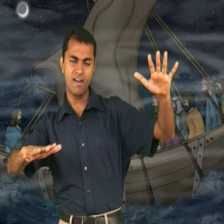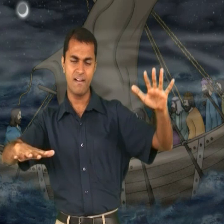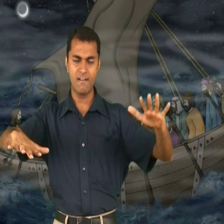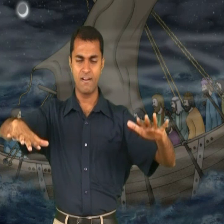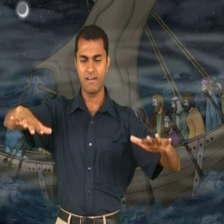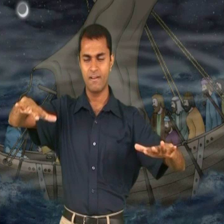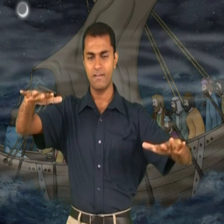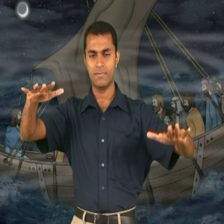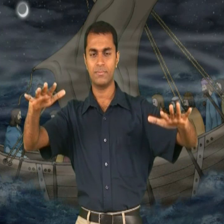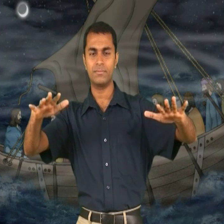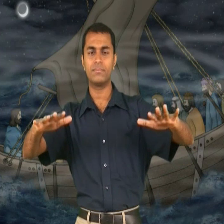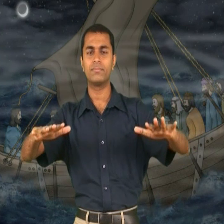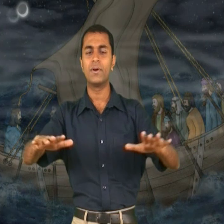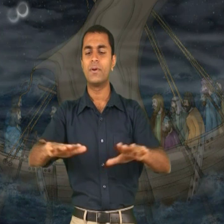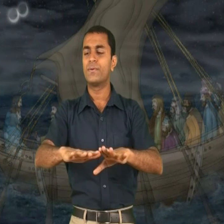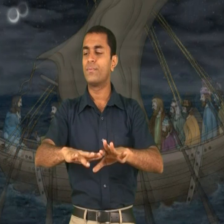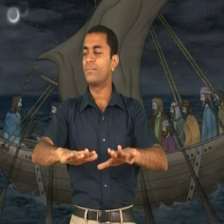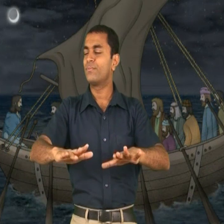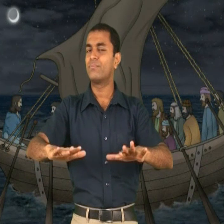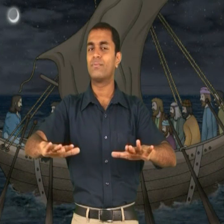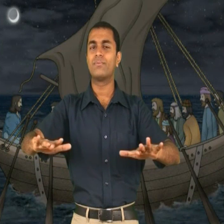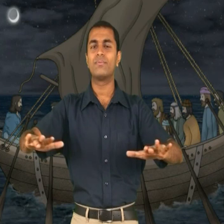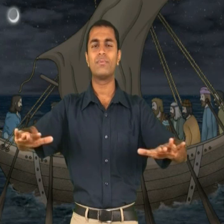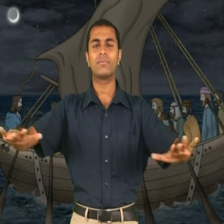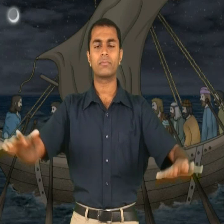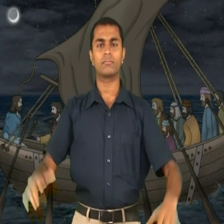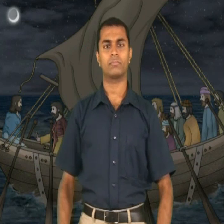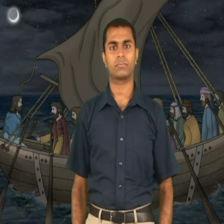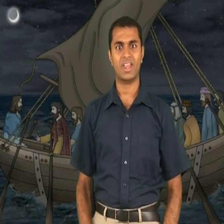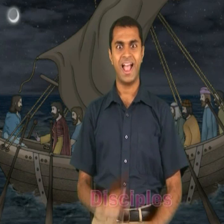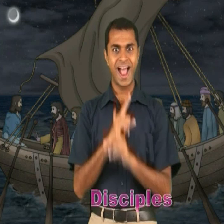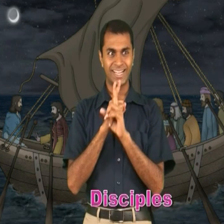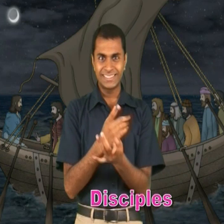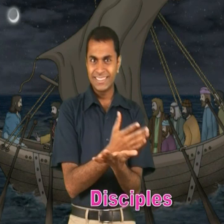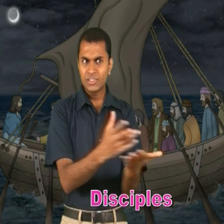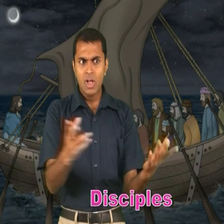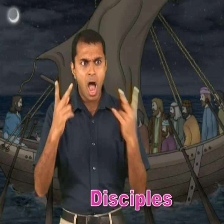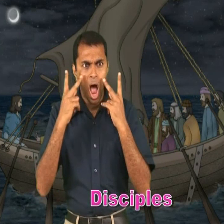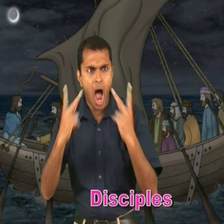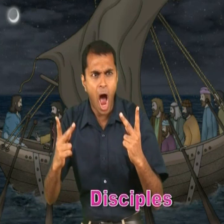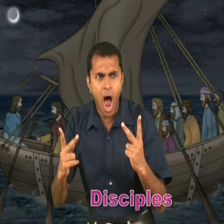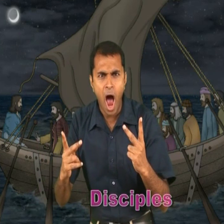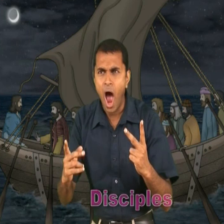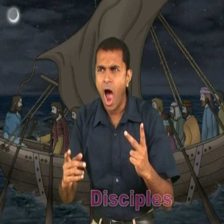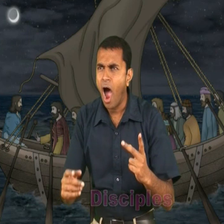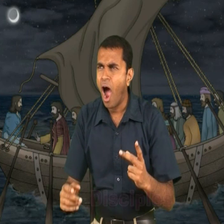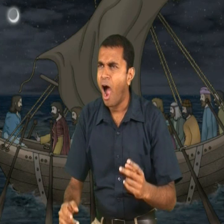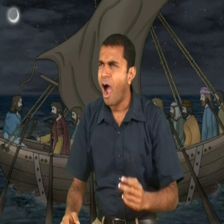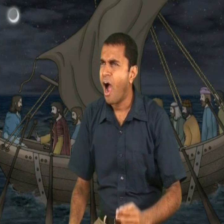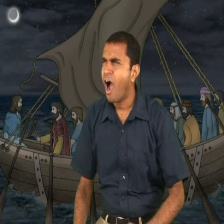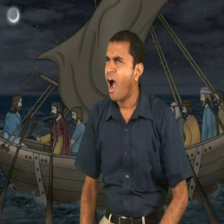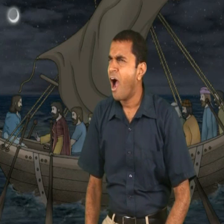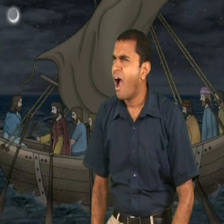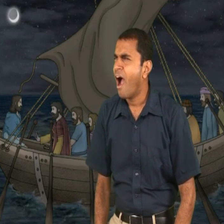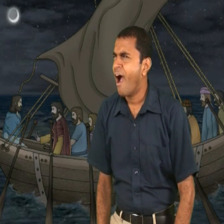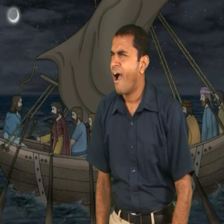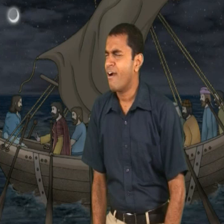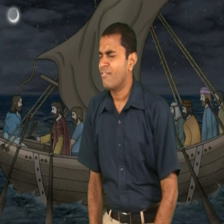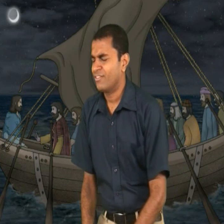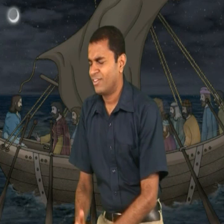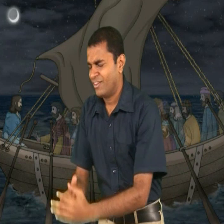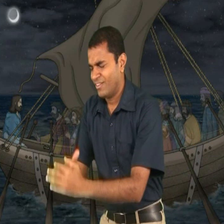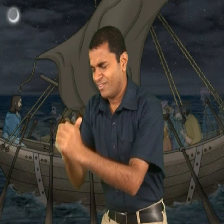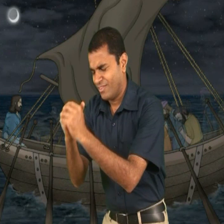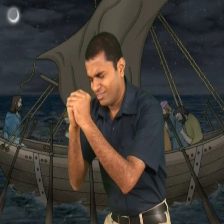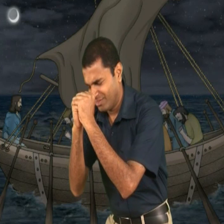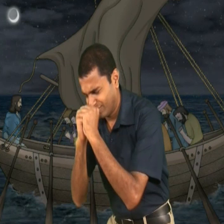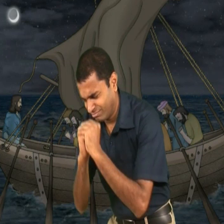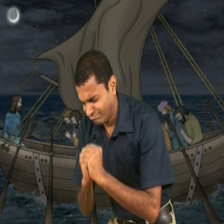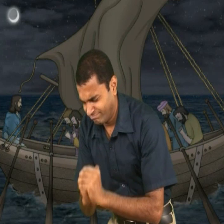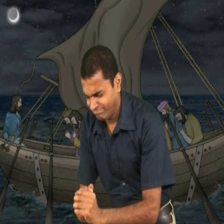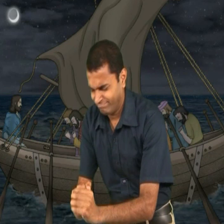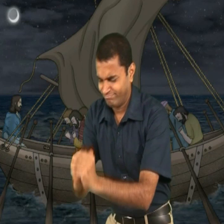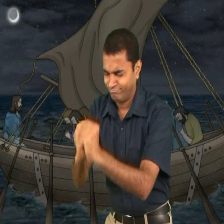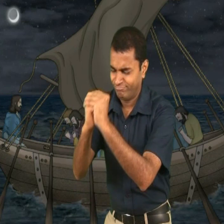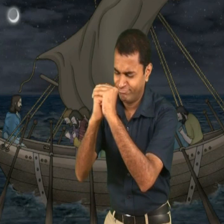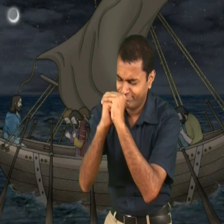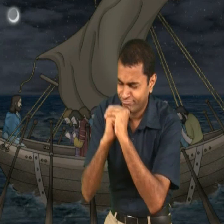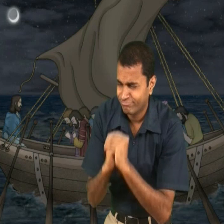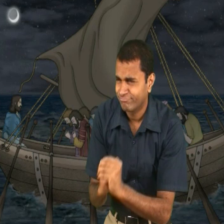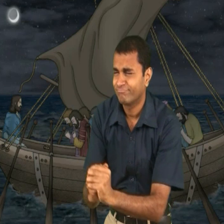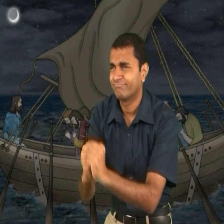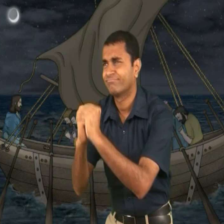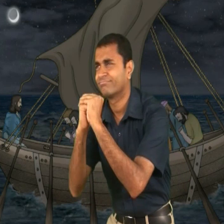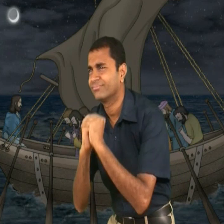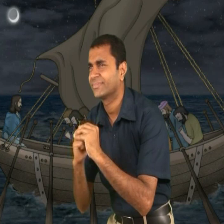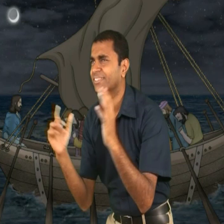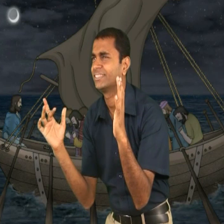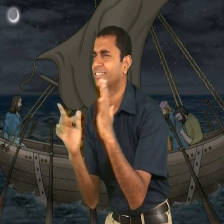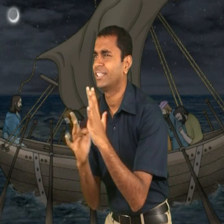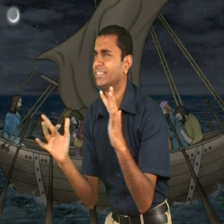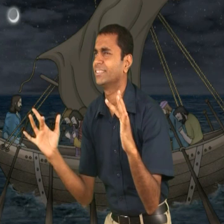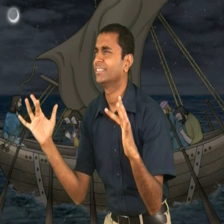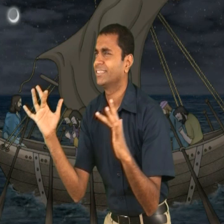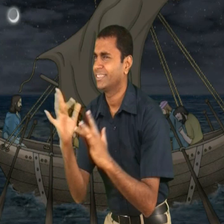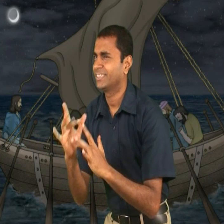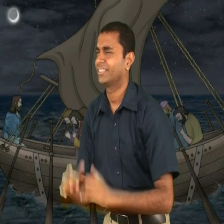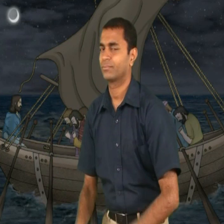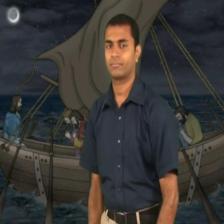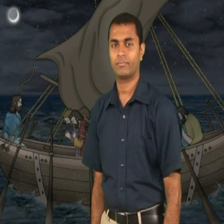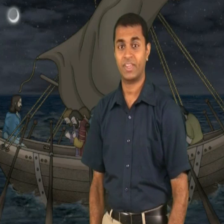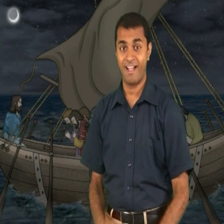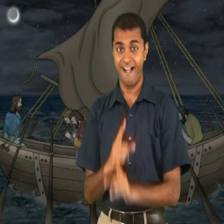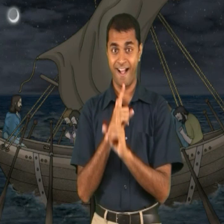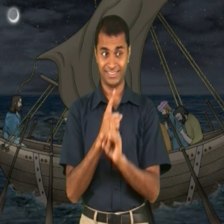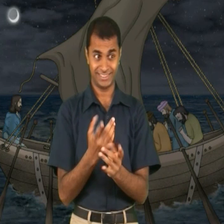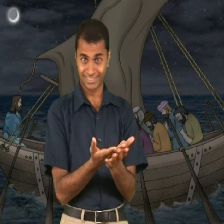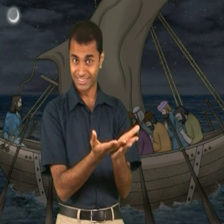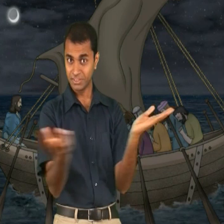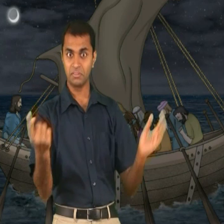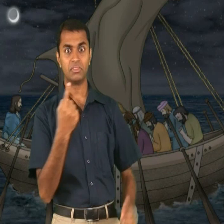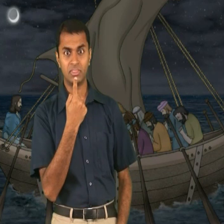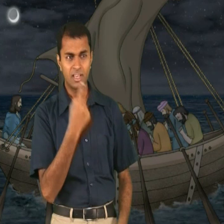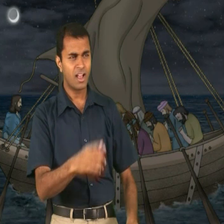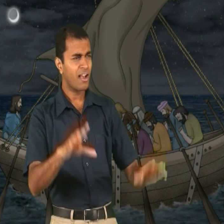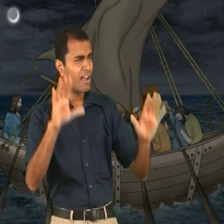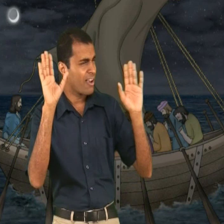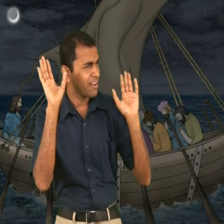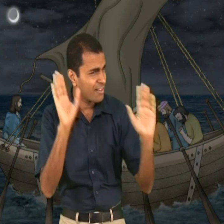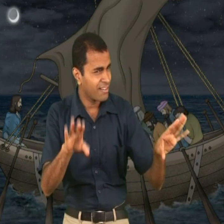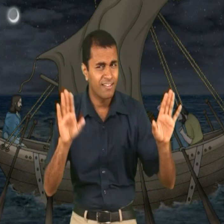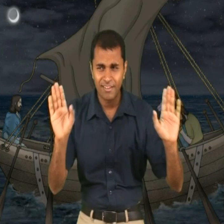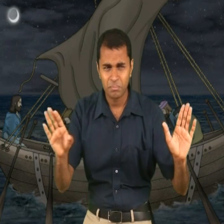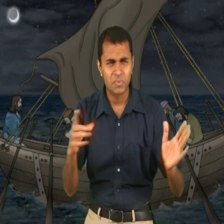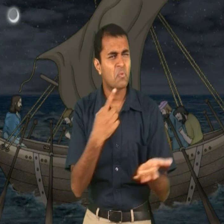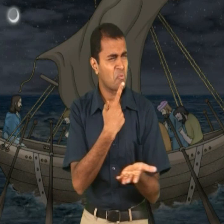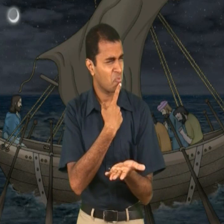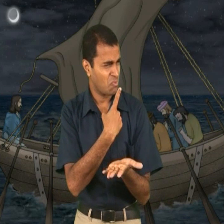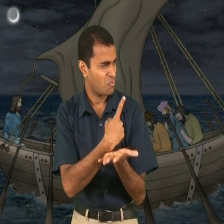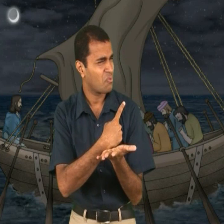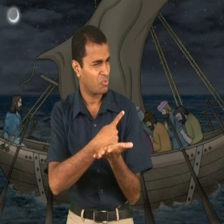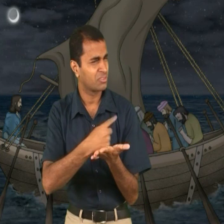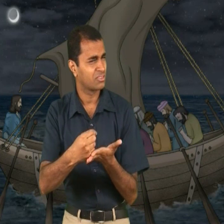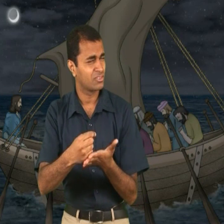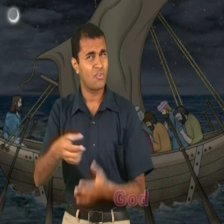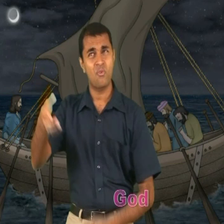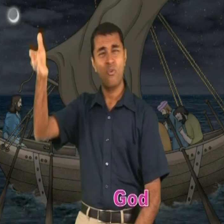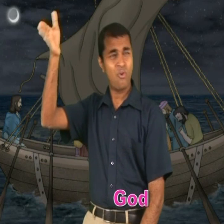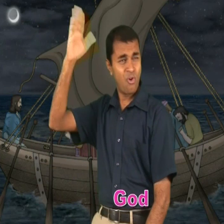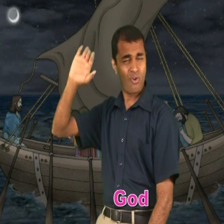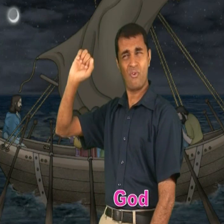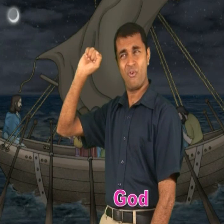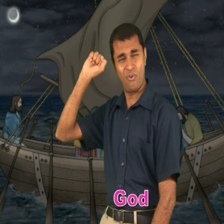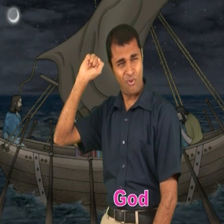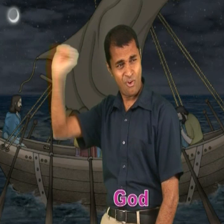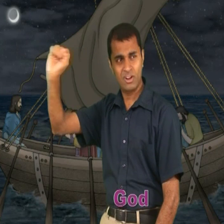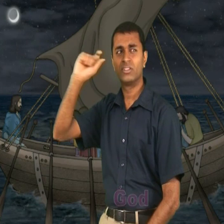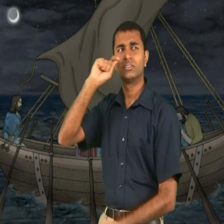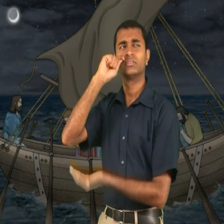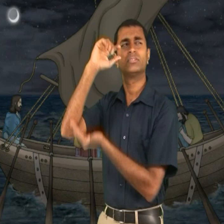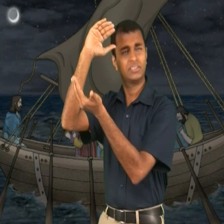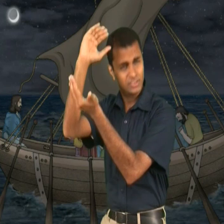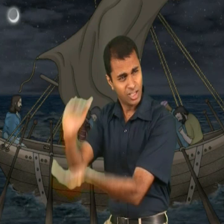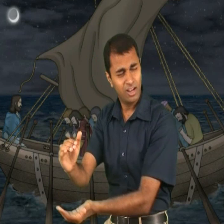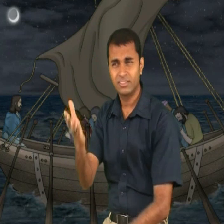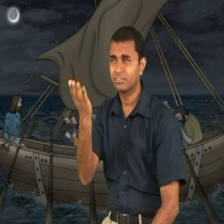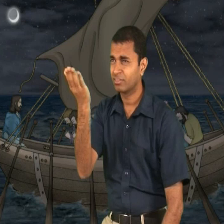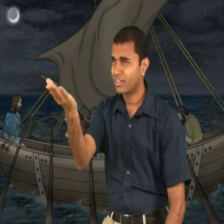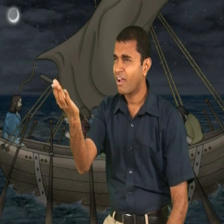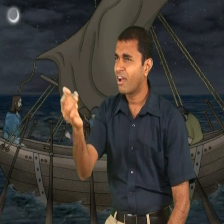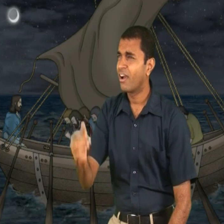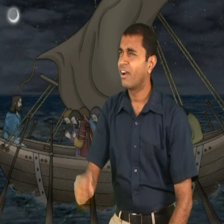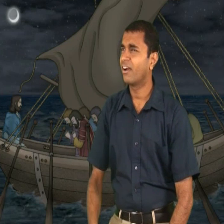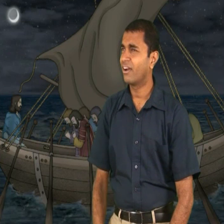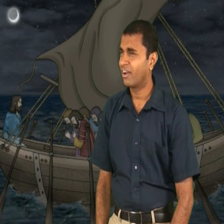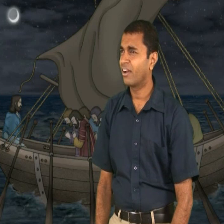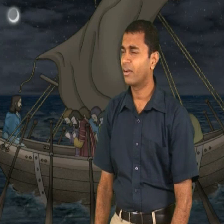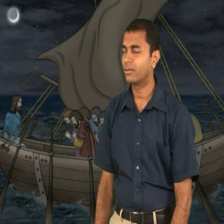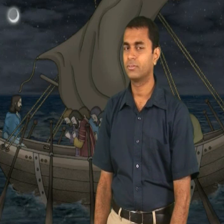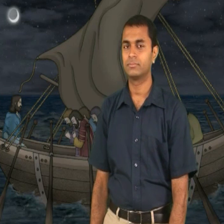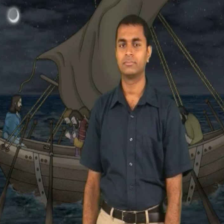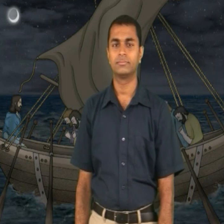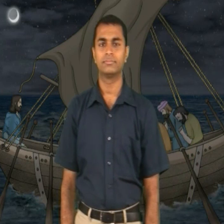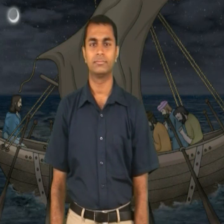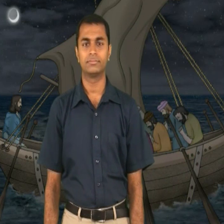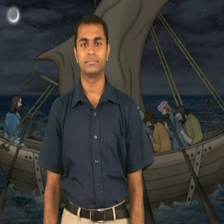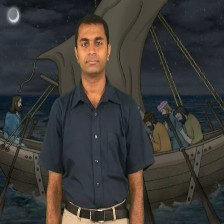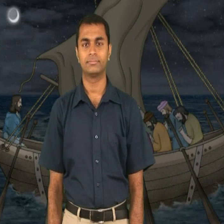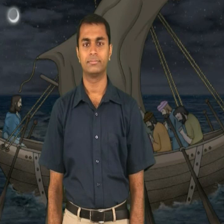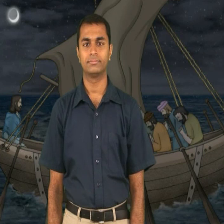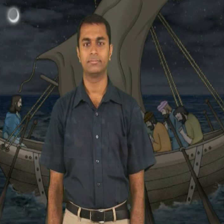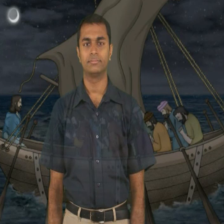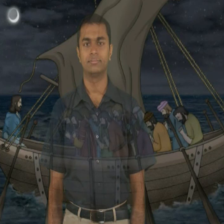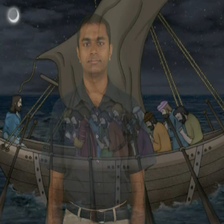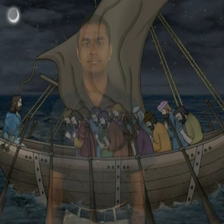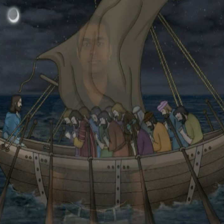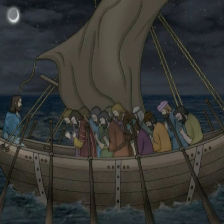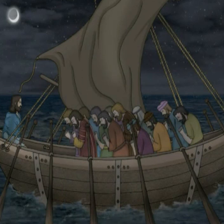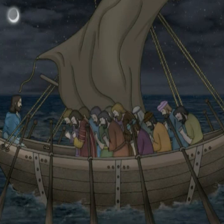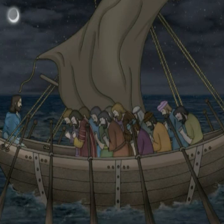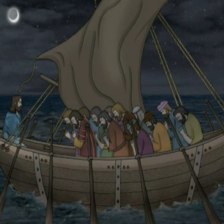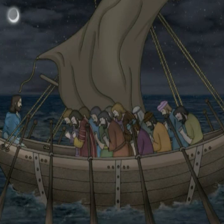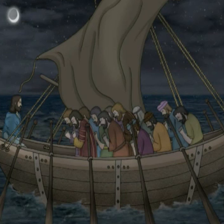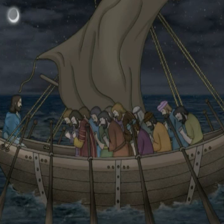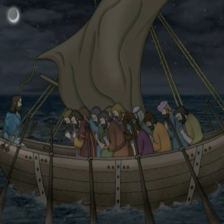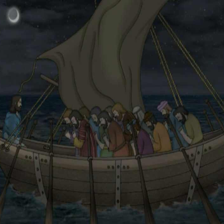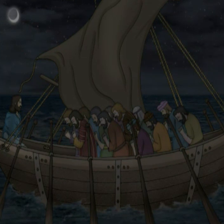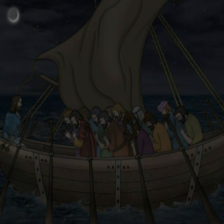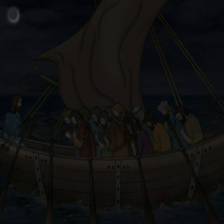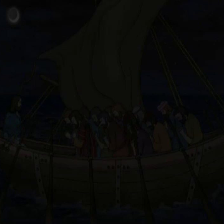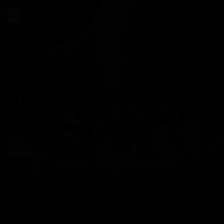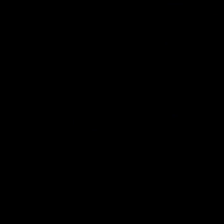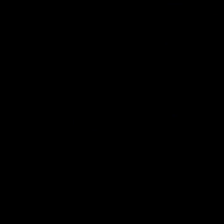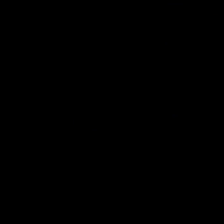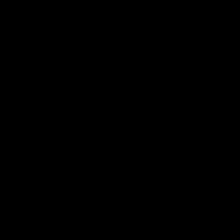Then those who were in the boat worshiped Him, saying, “Truly You are the Son of God!”